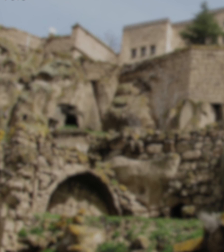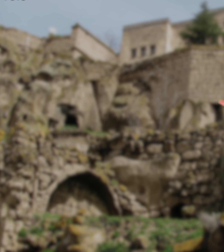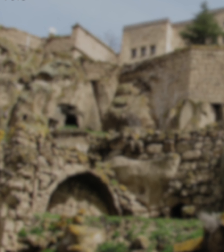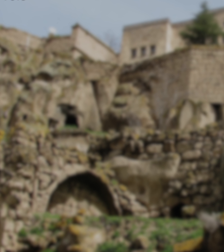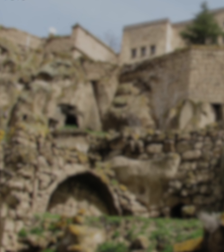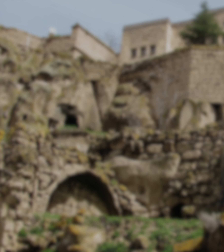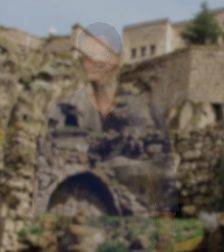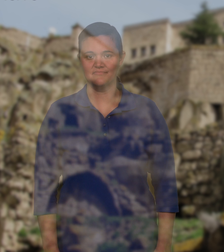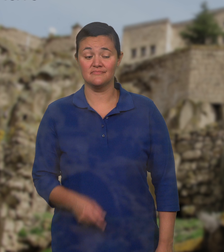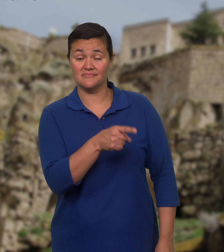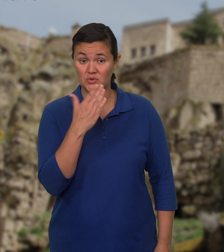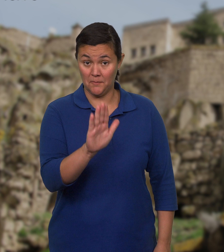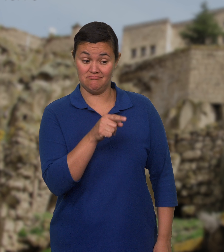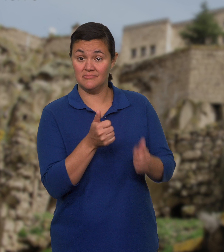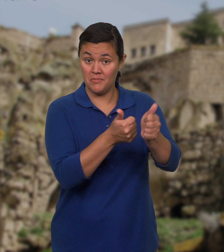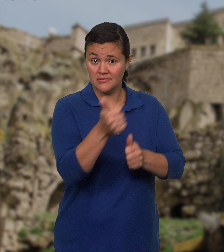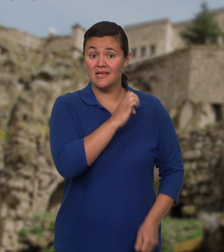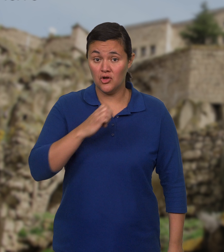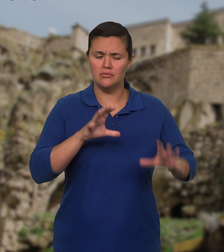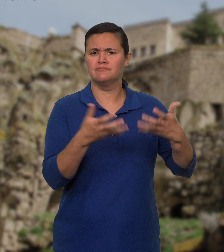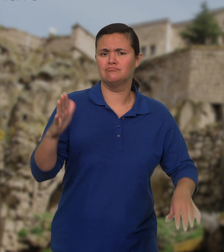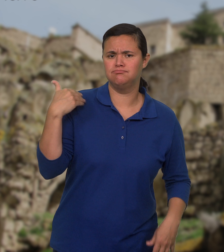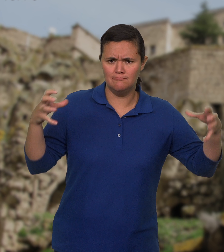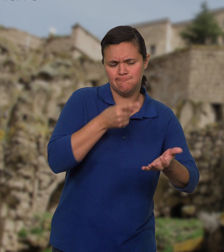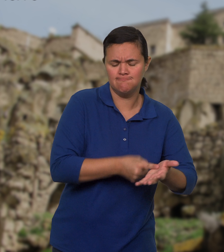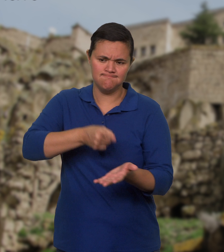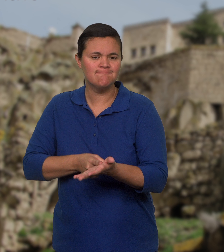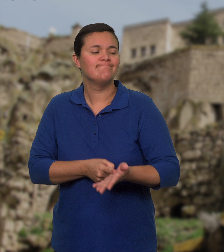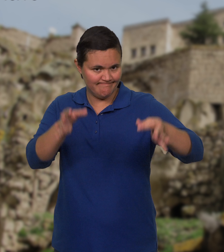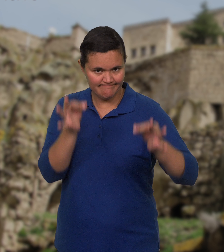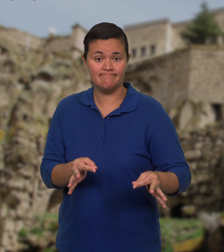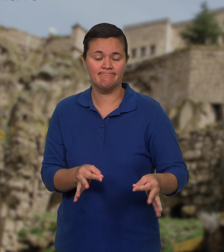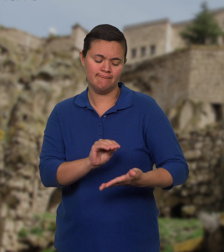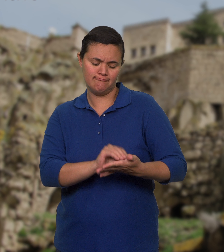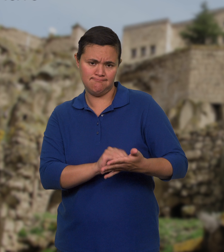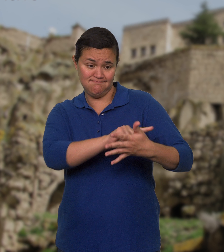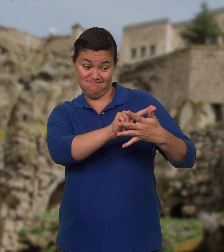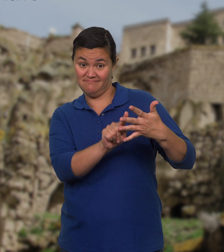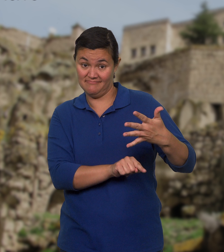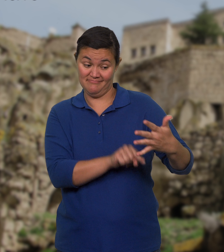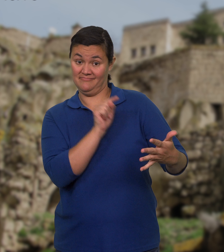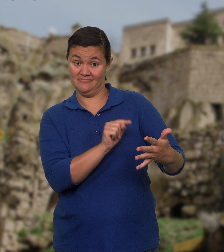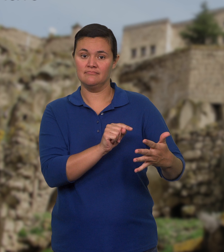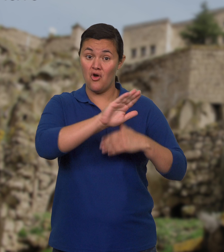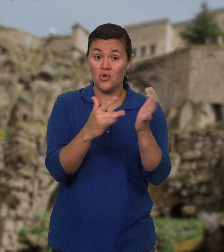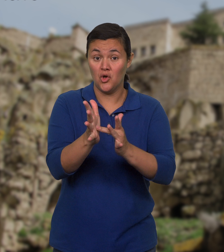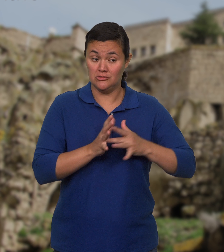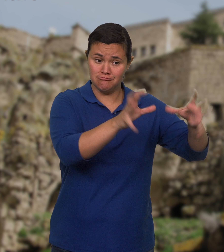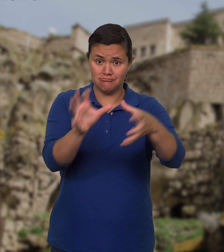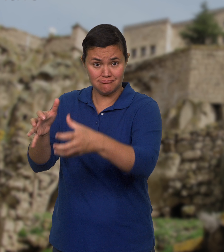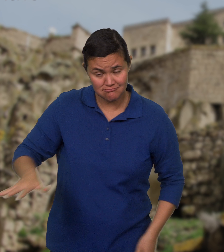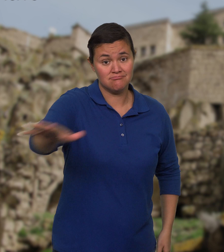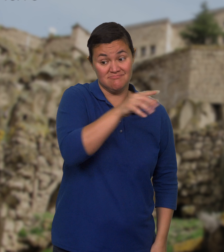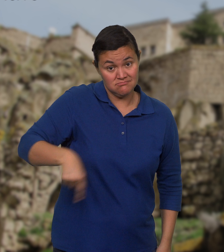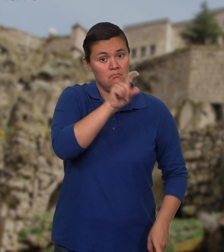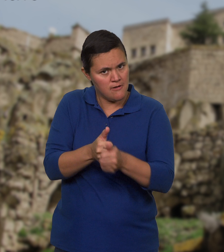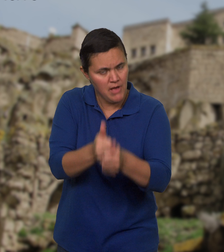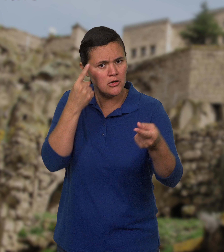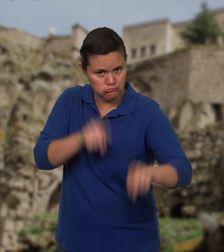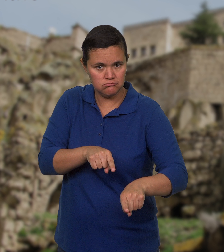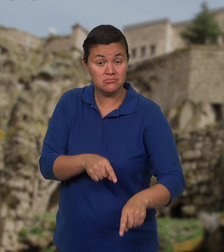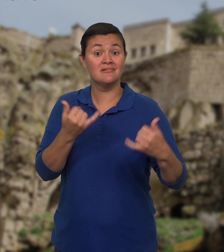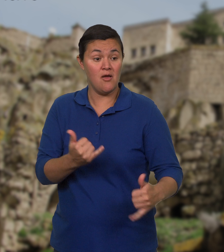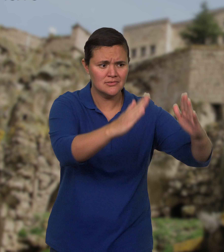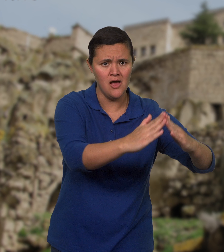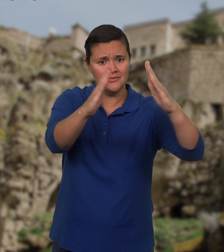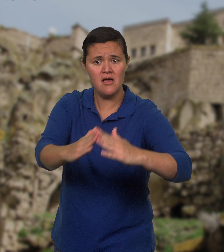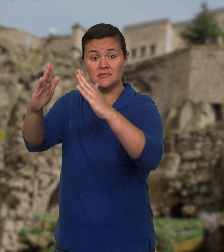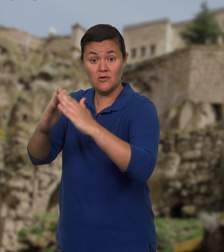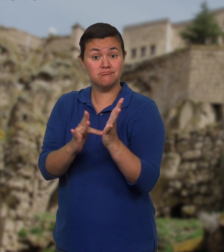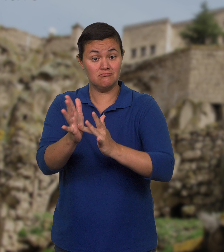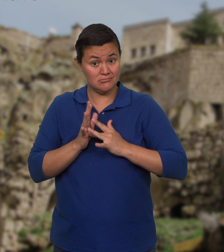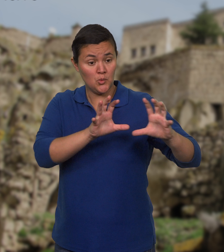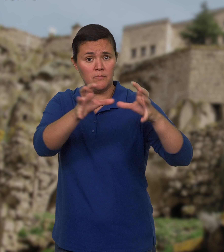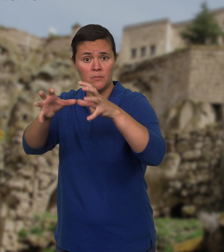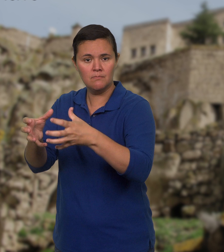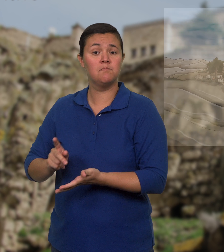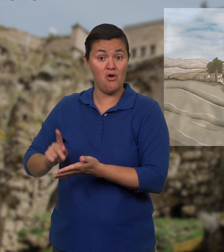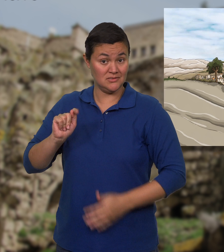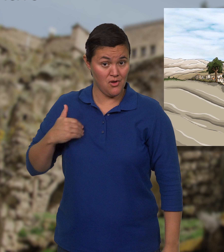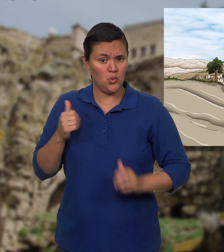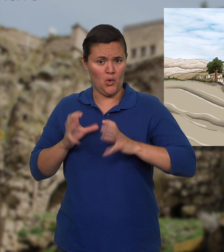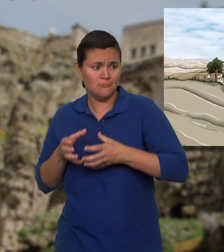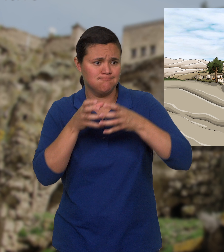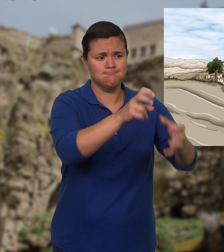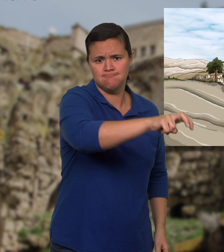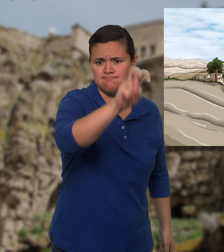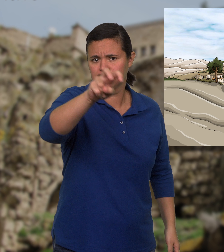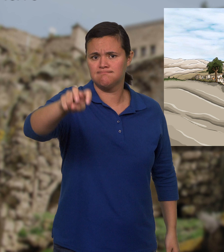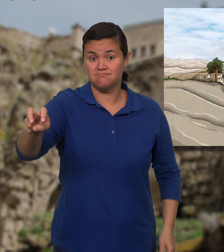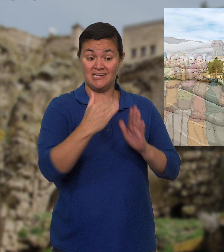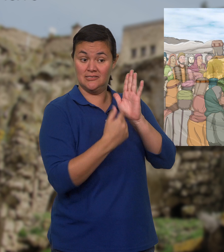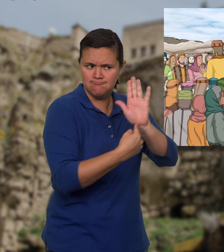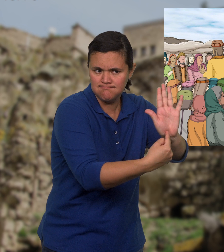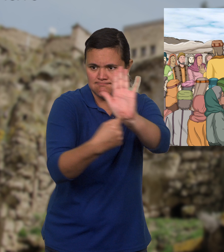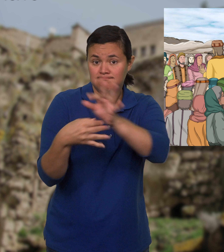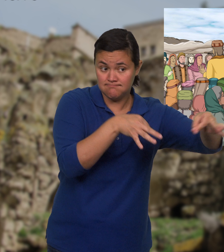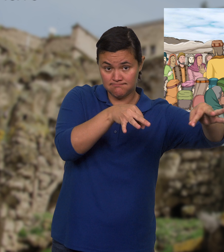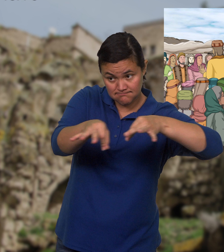As they went from town to town, they delivered the decisions handed down by the apostles and elders in Jerusalem for the people to obey.